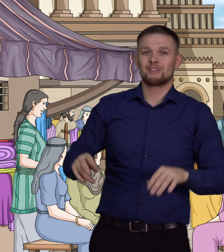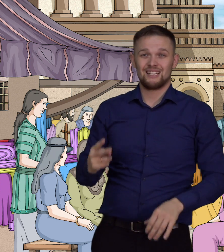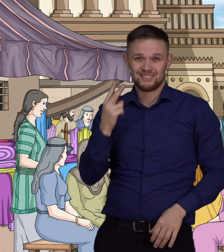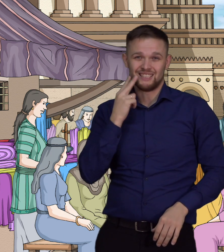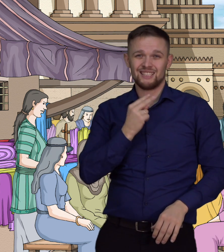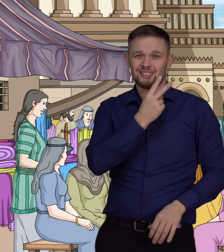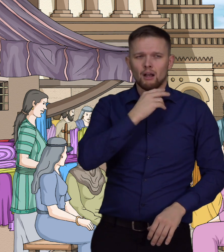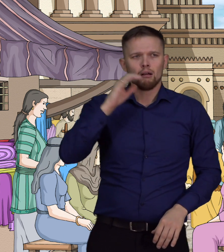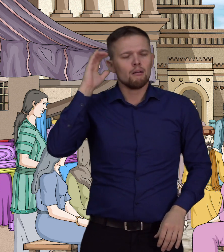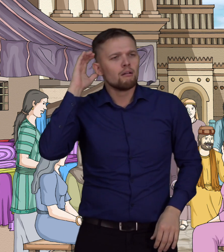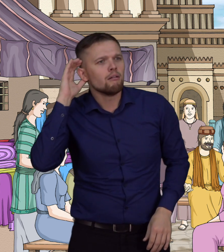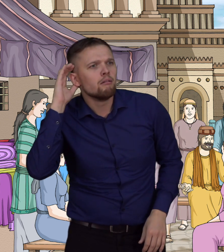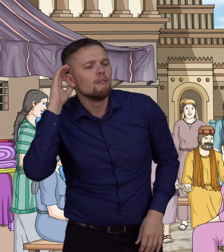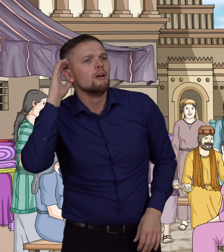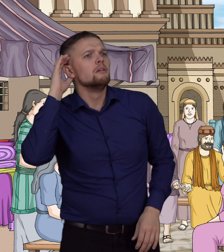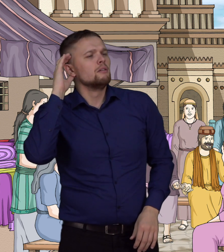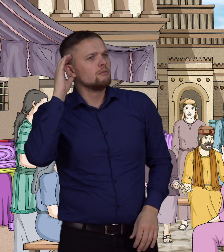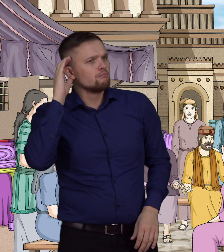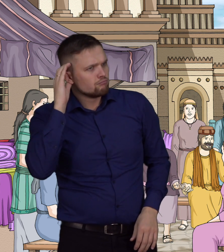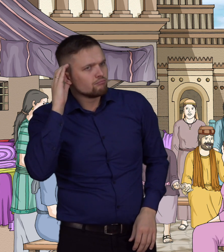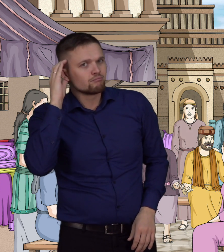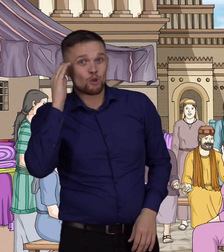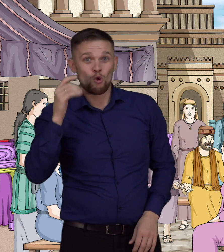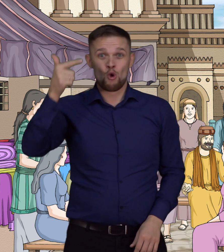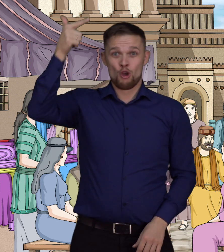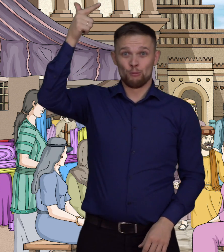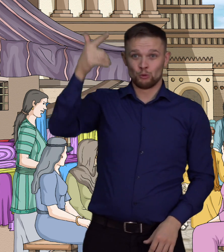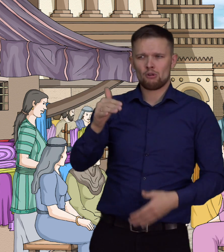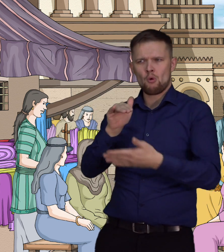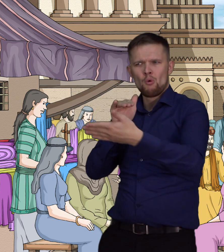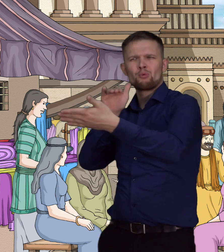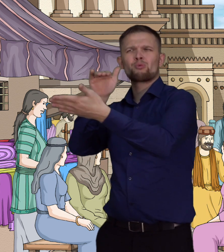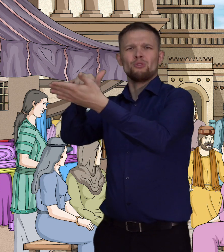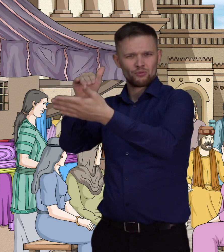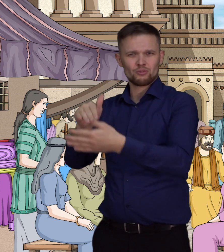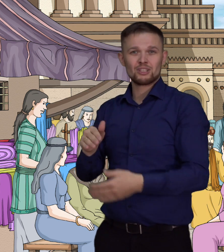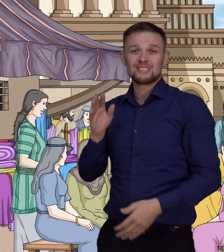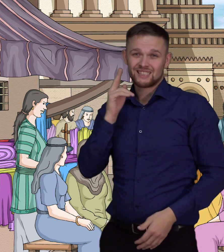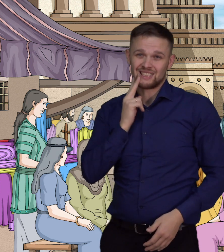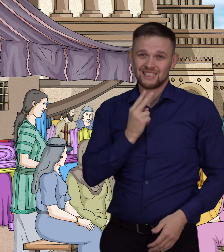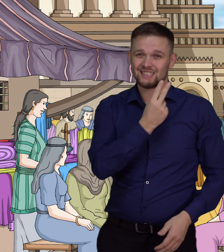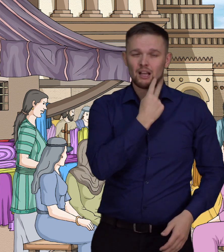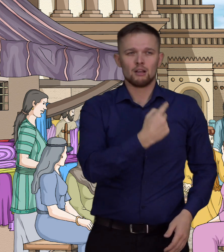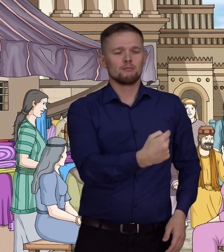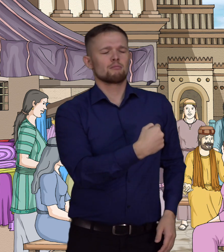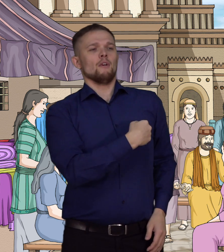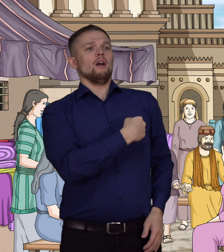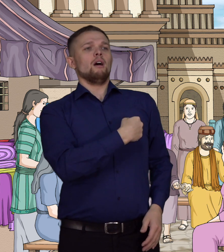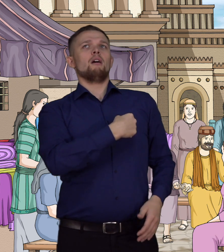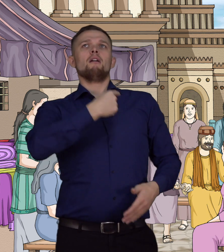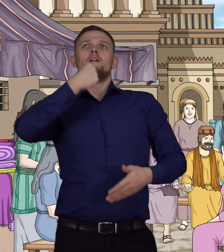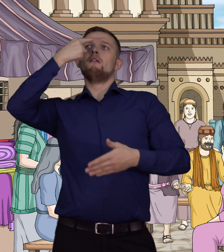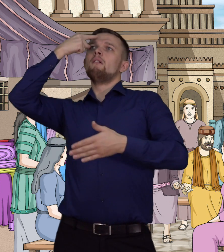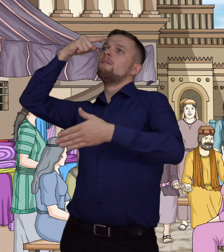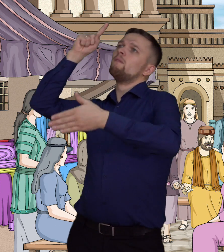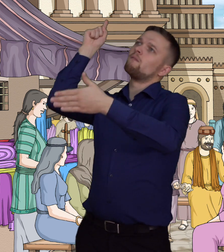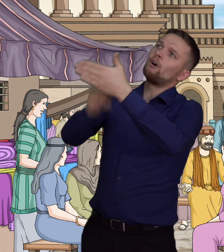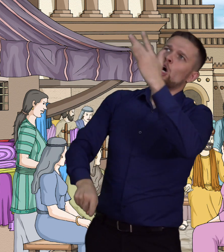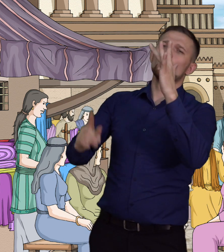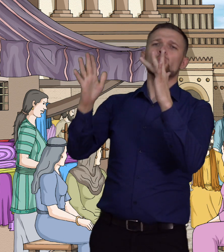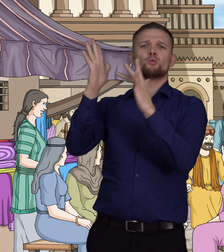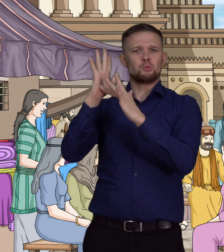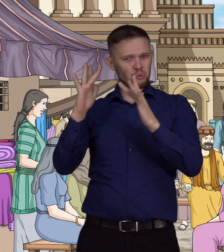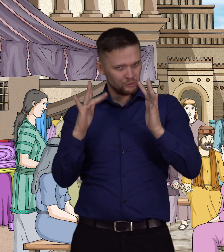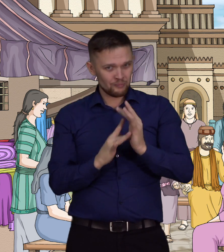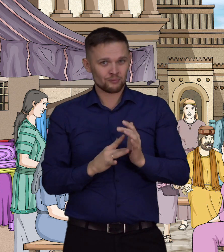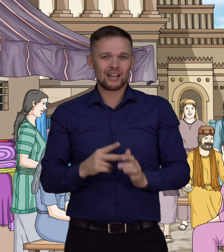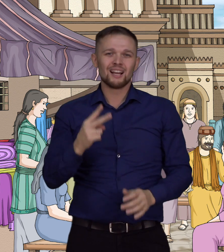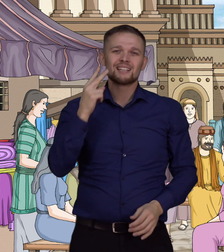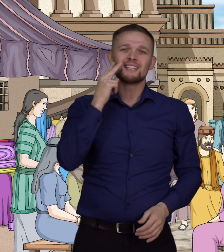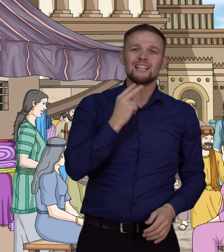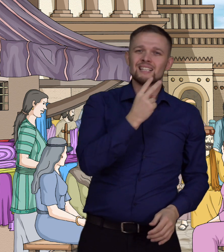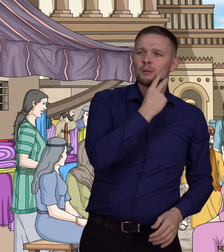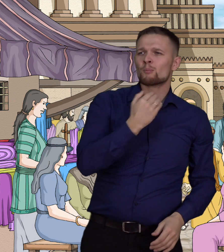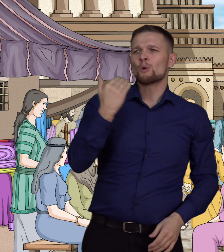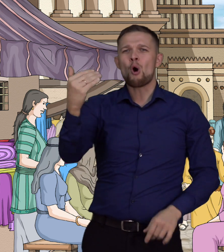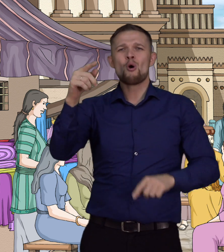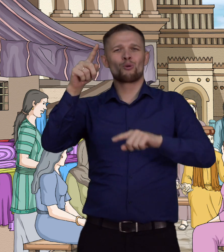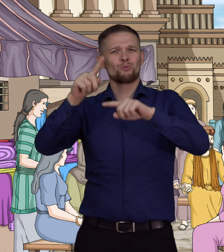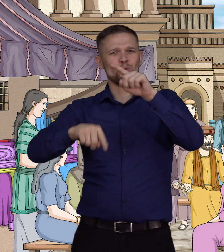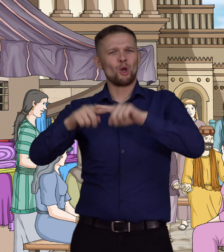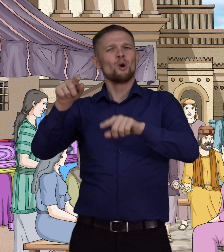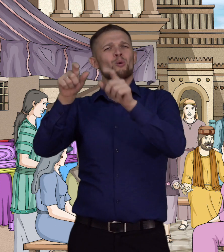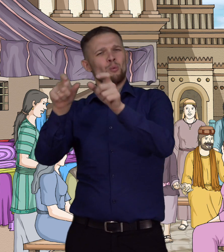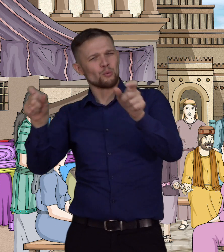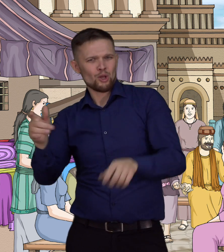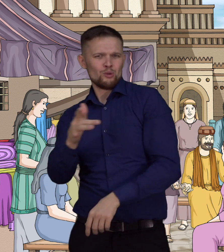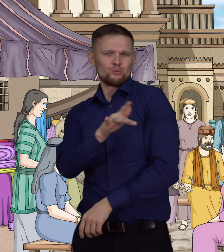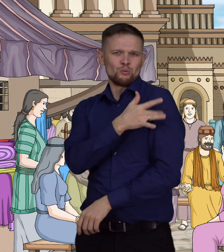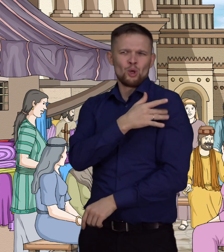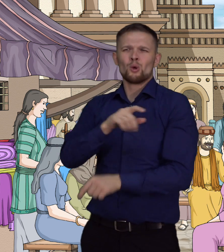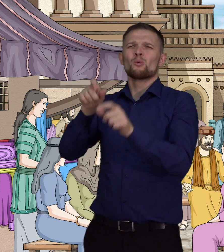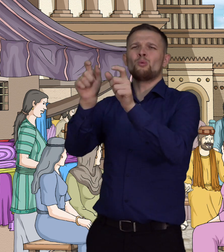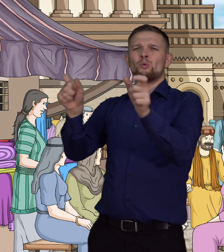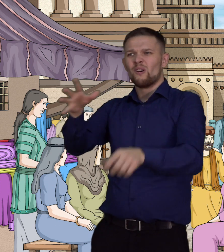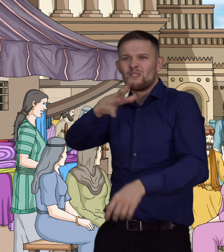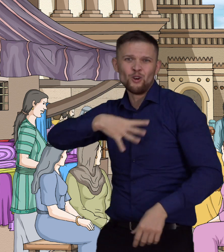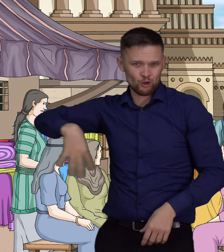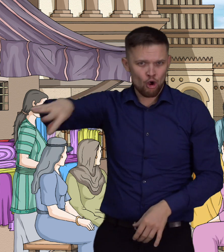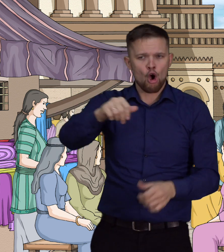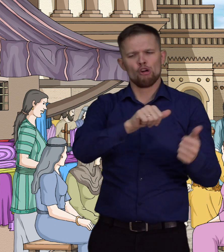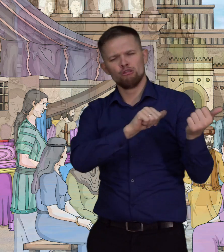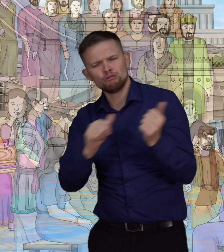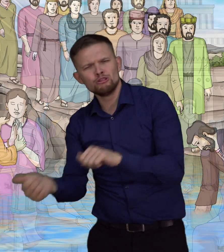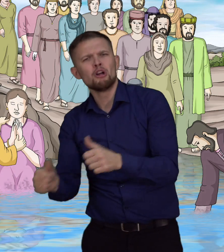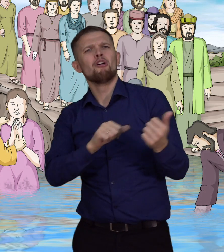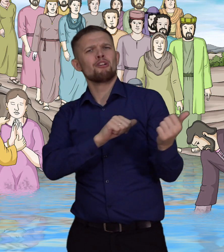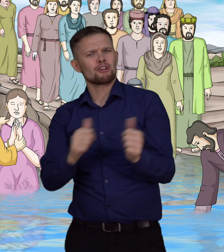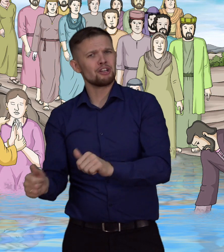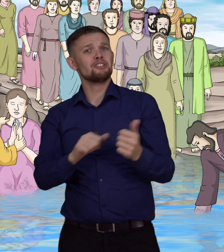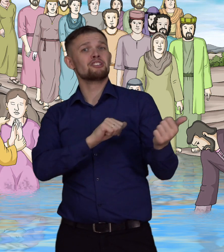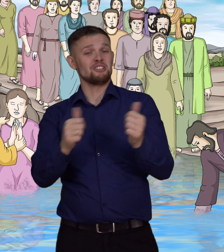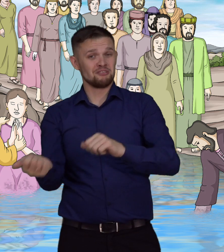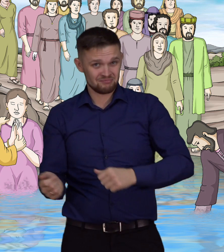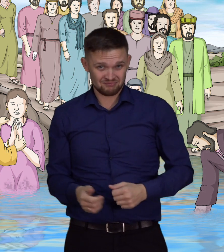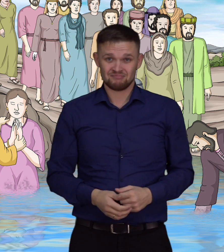The Lord opened her heart to respond to Paul’s message.